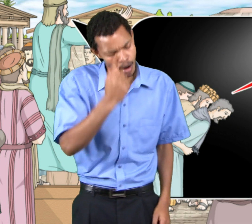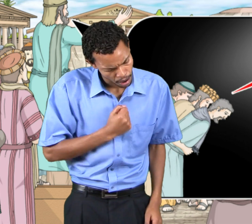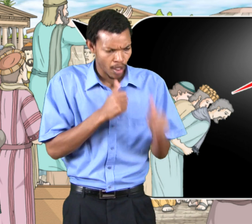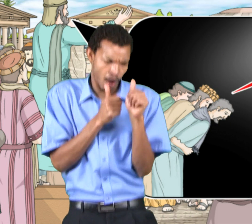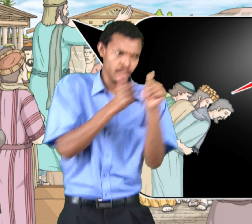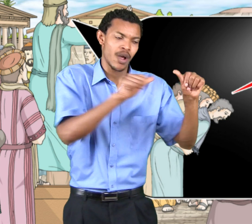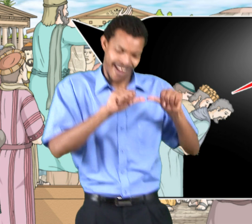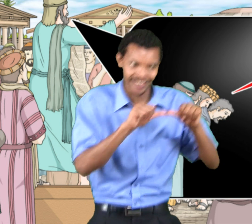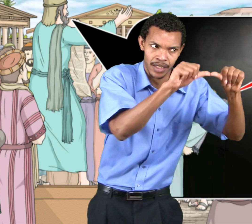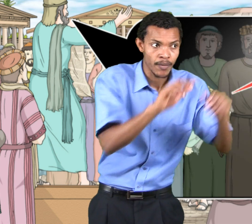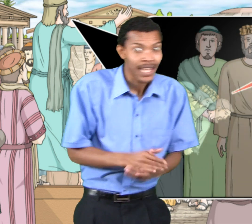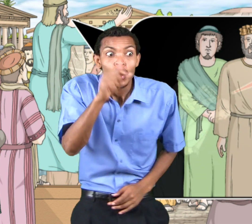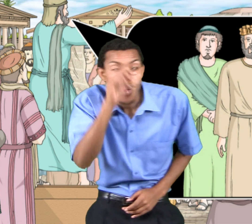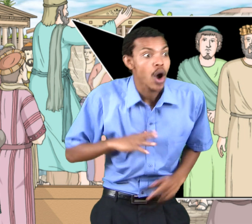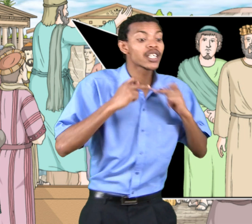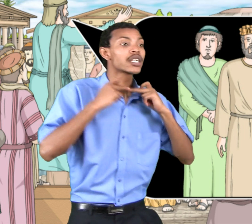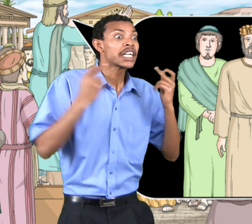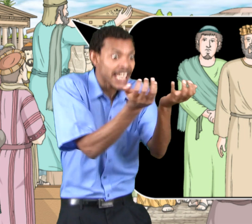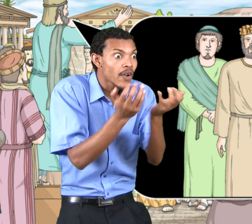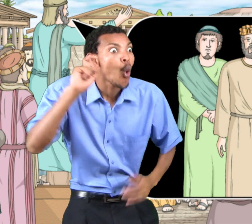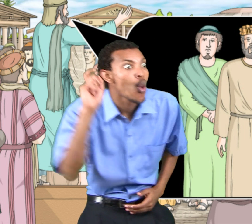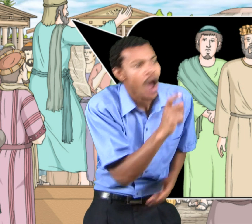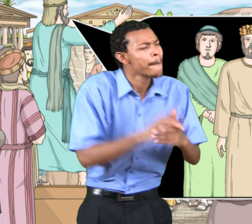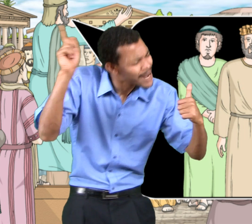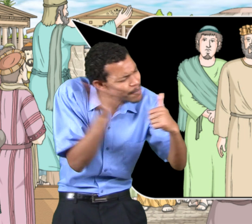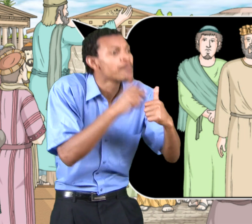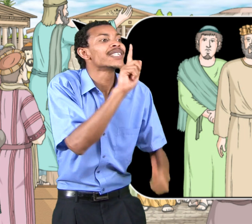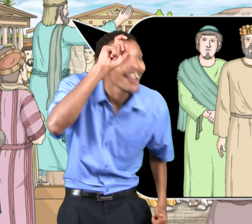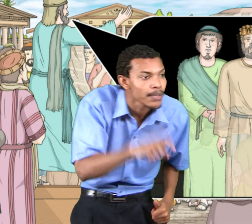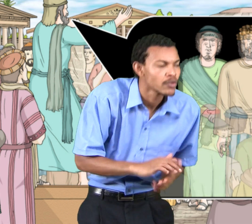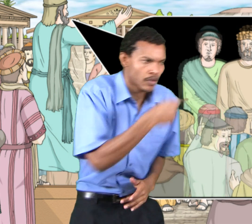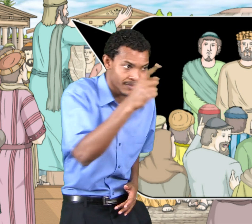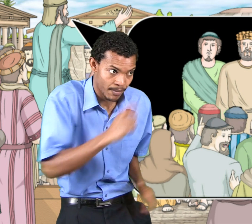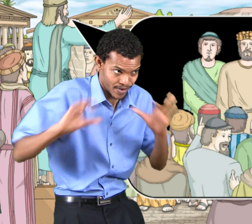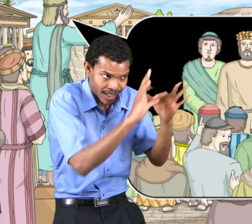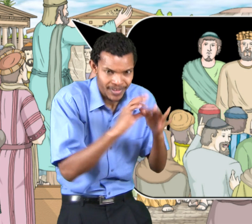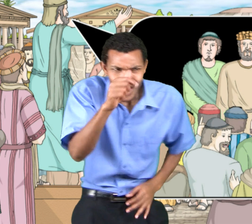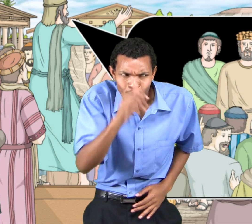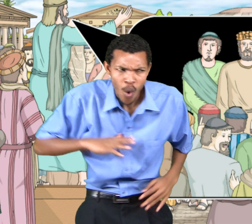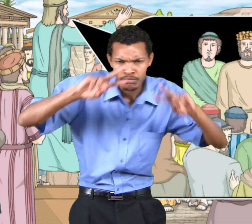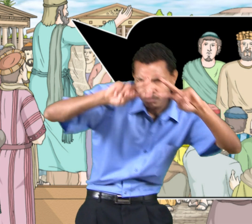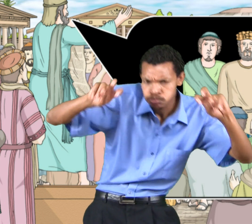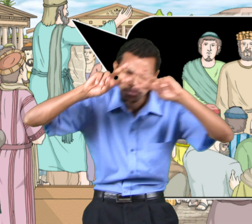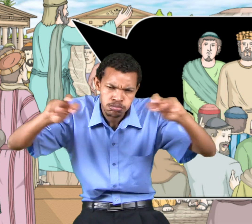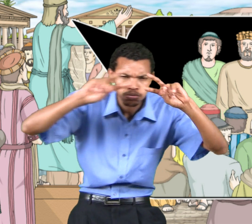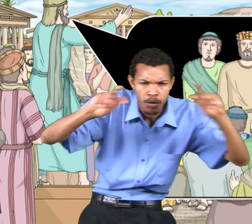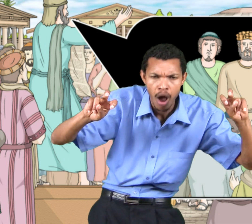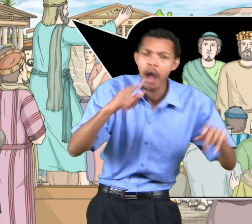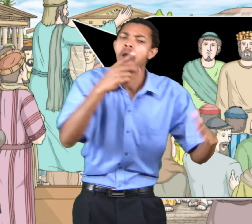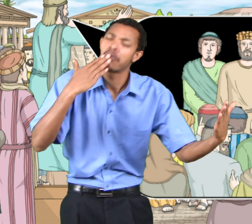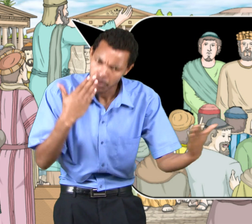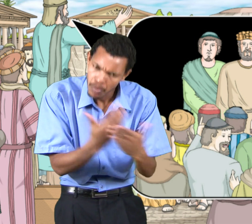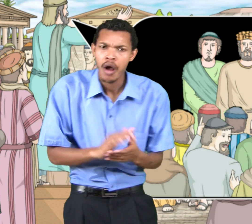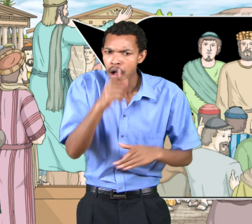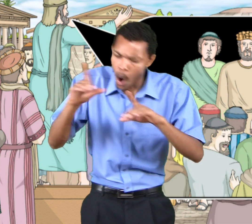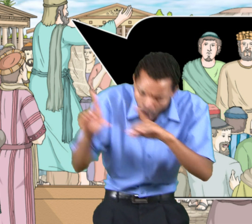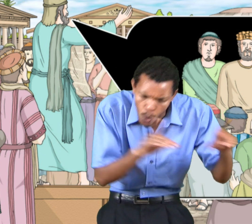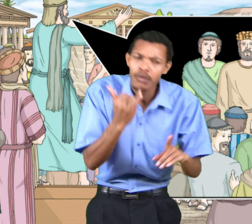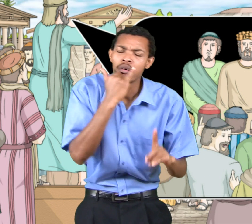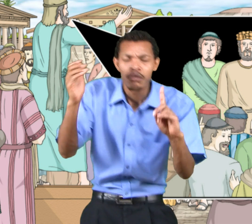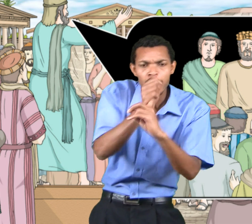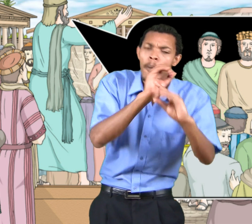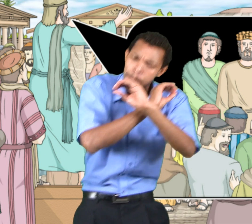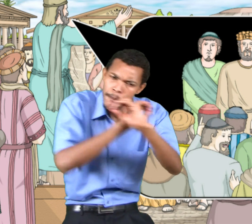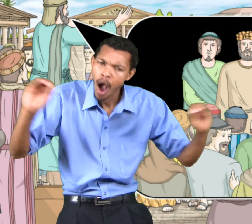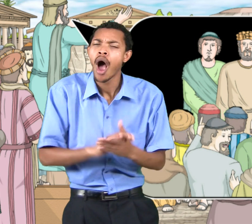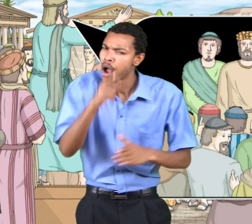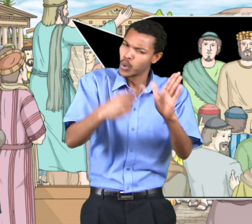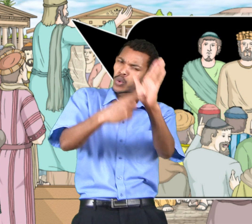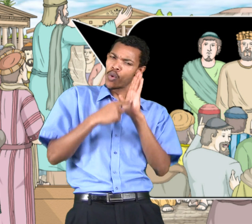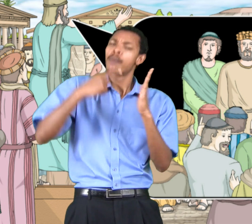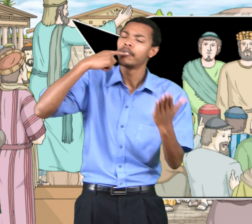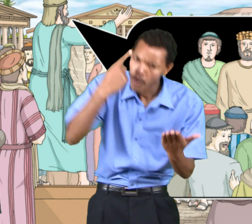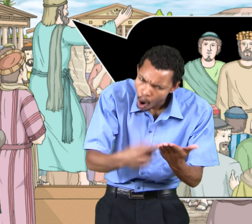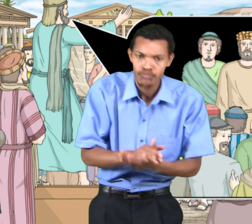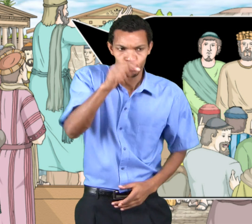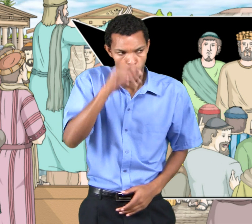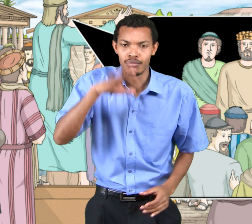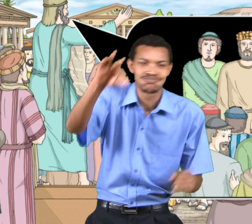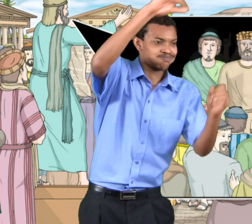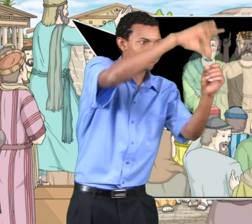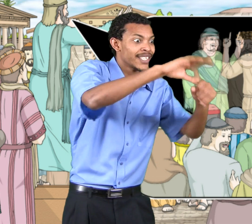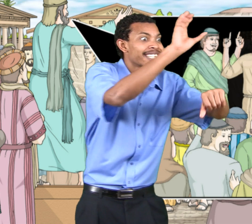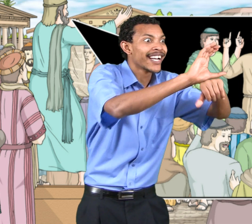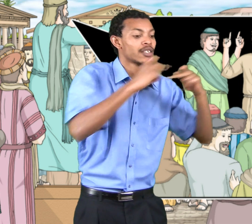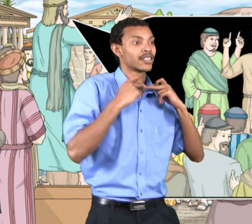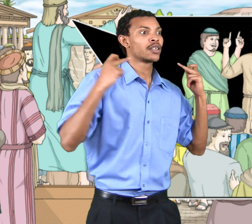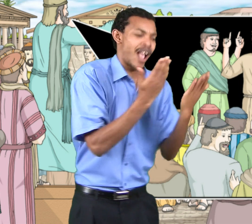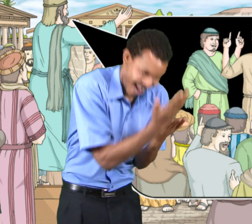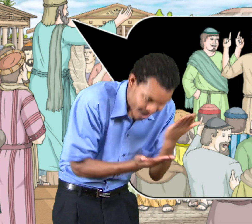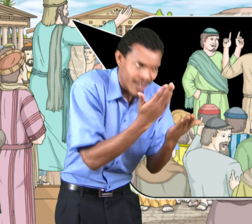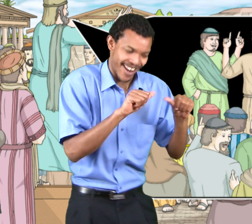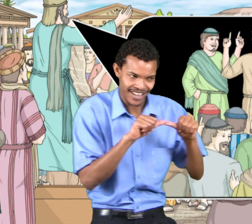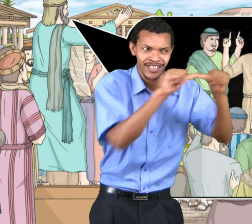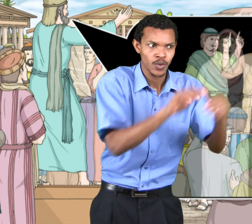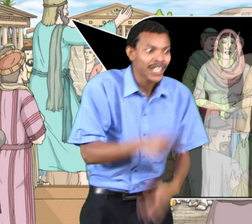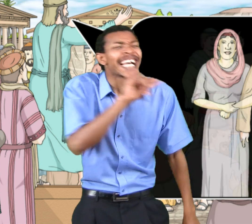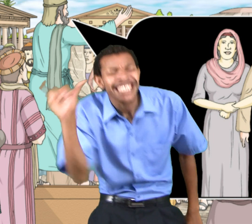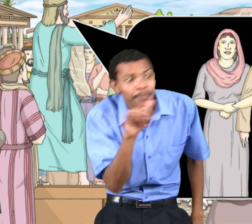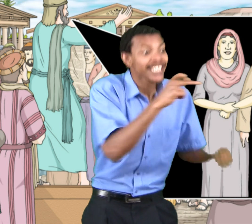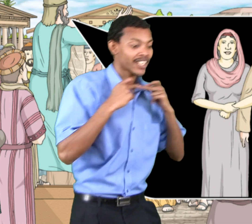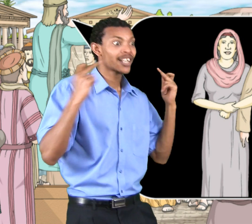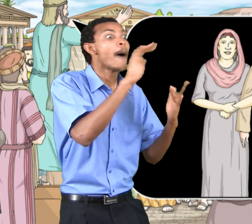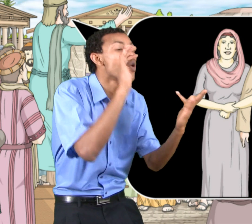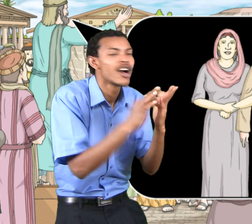Additionally, they must first be tested. Then, if they are above reproach, let them serve as deacons.